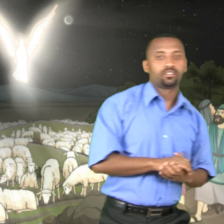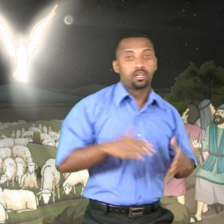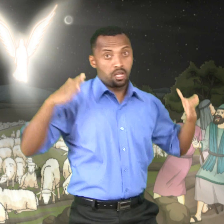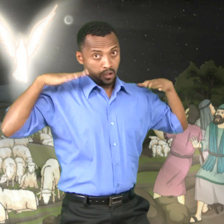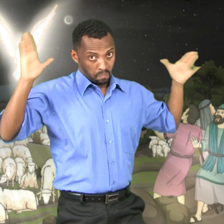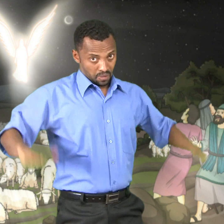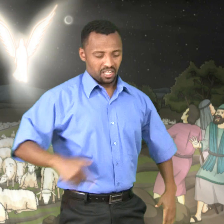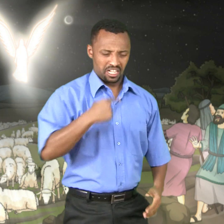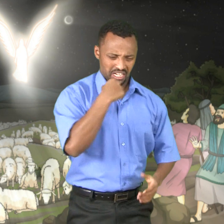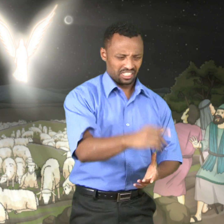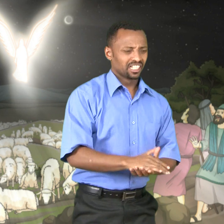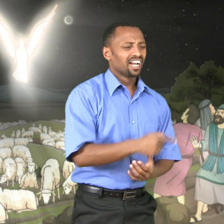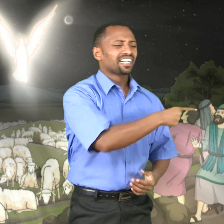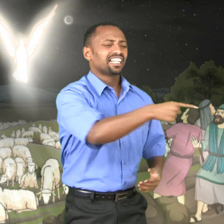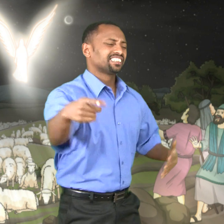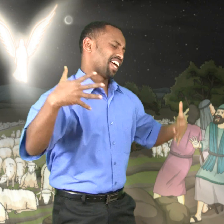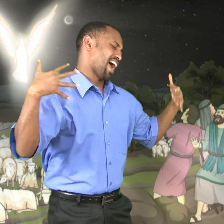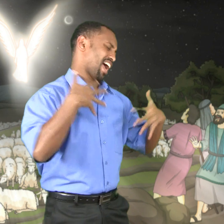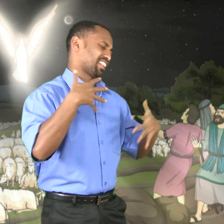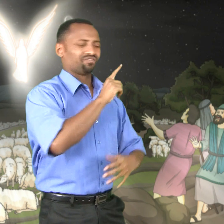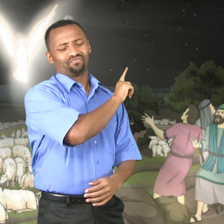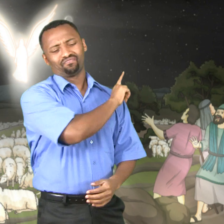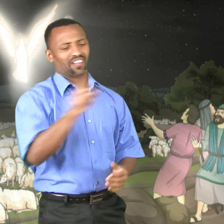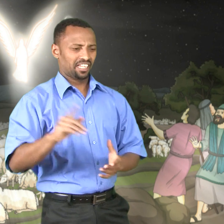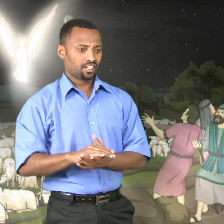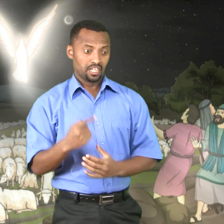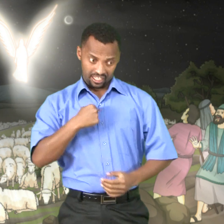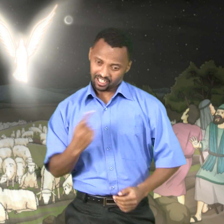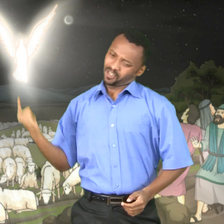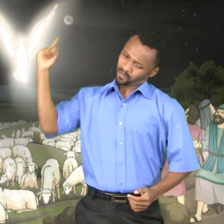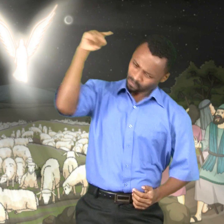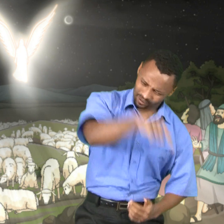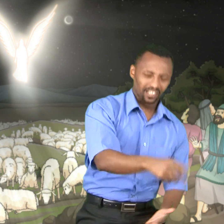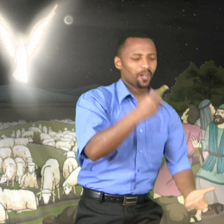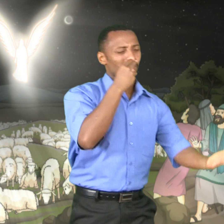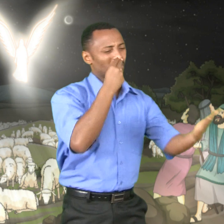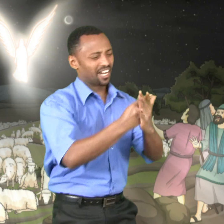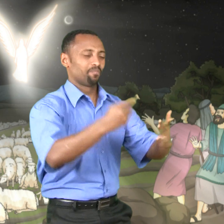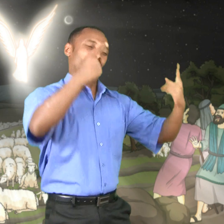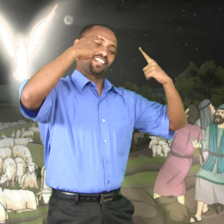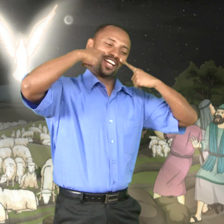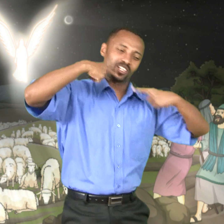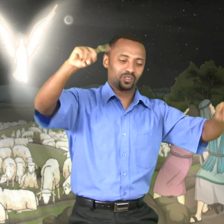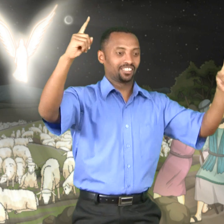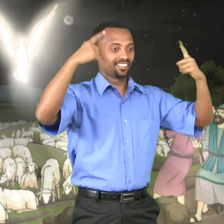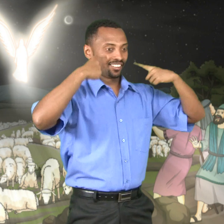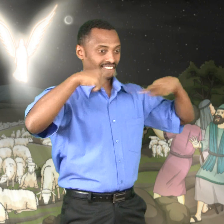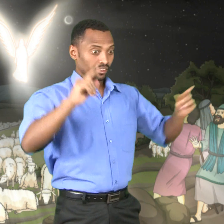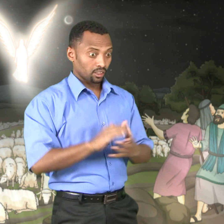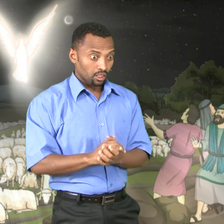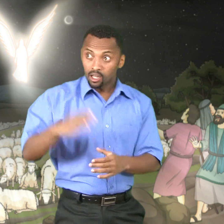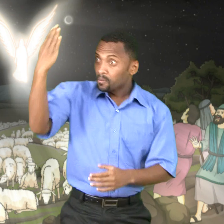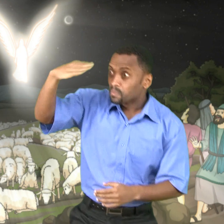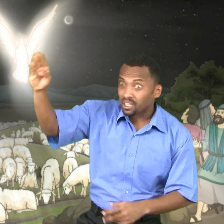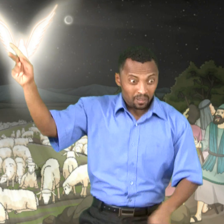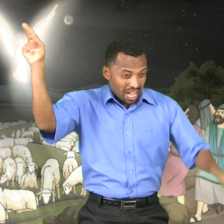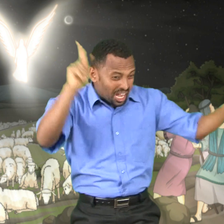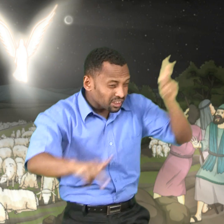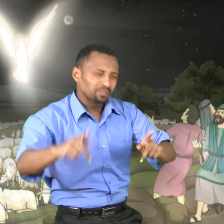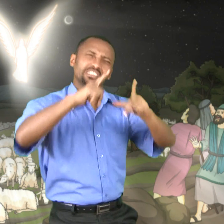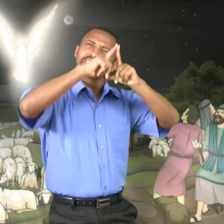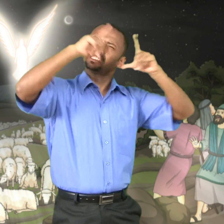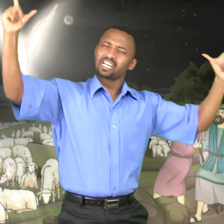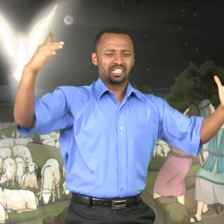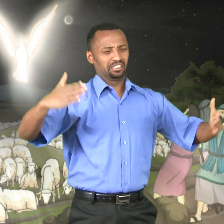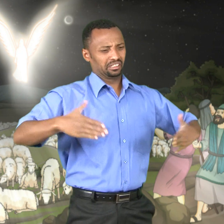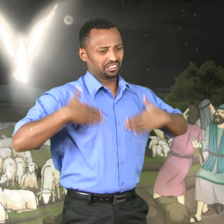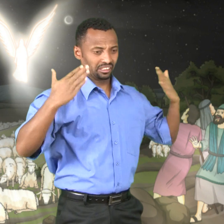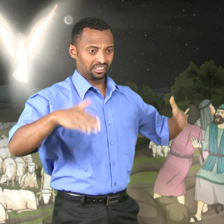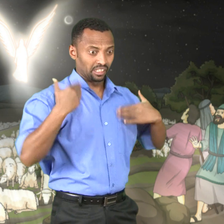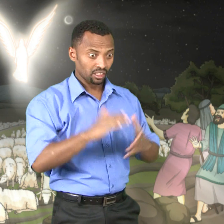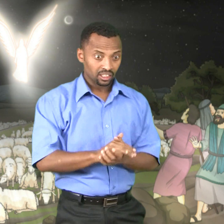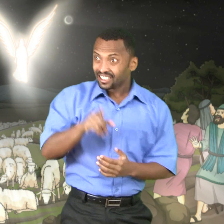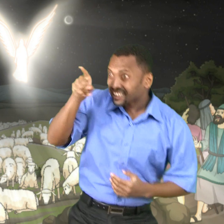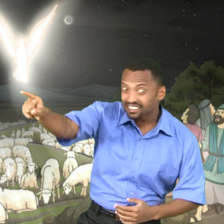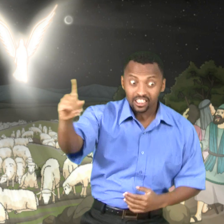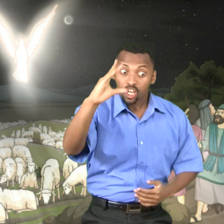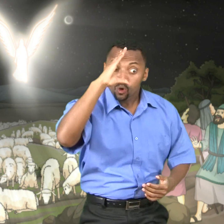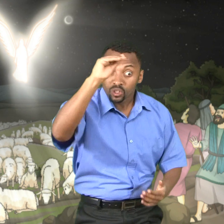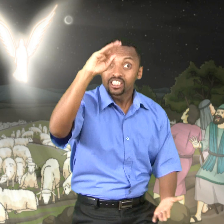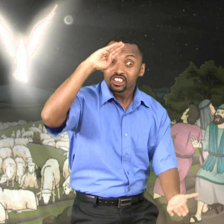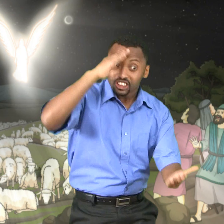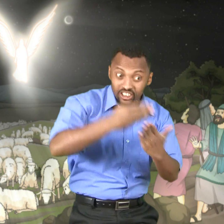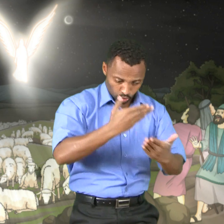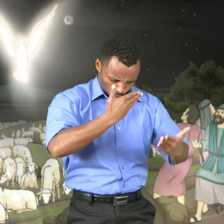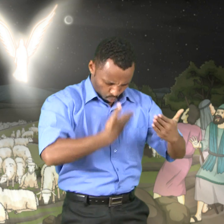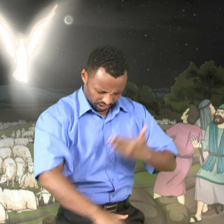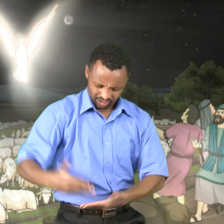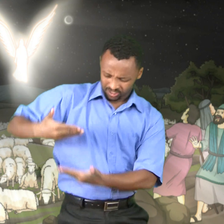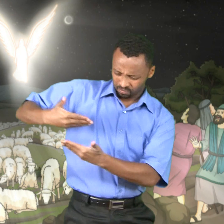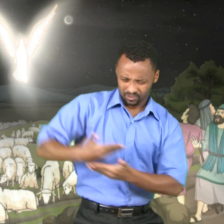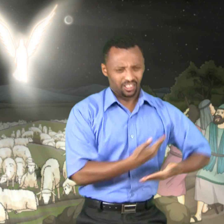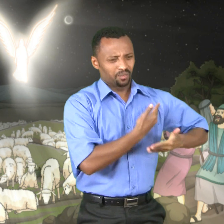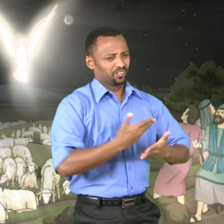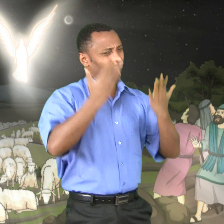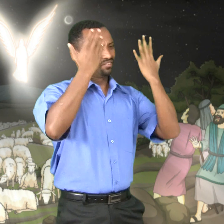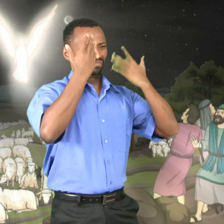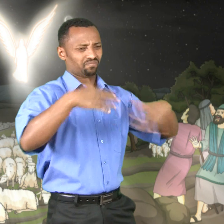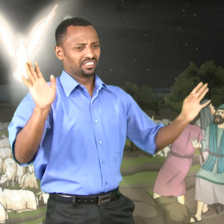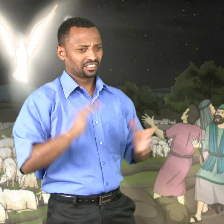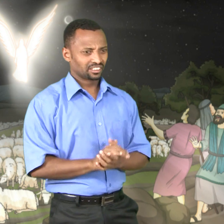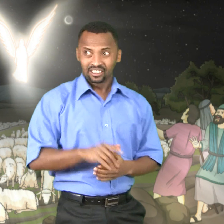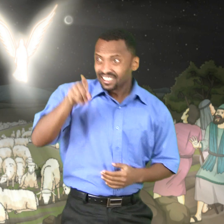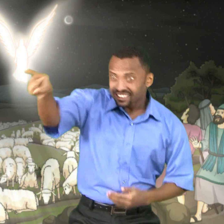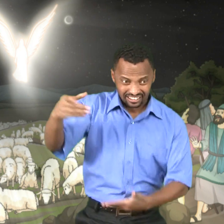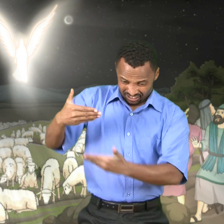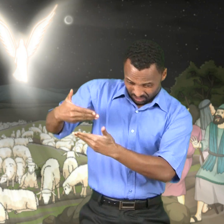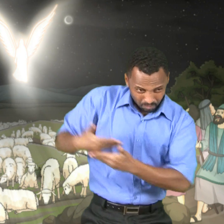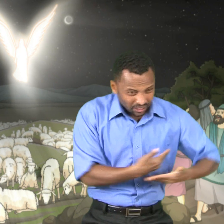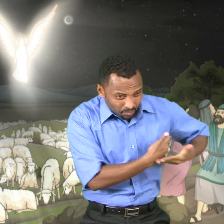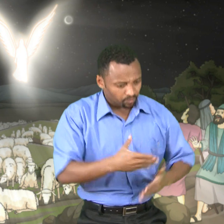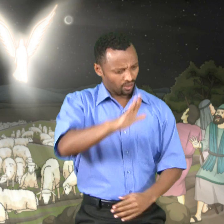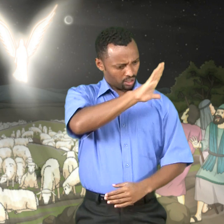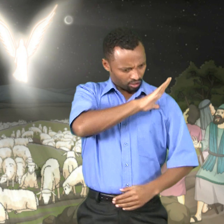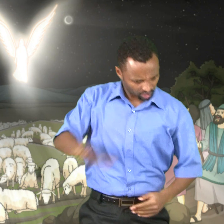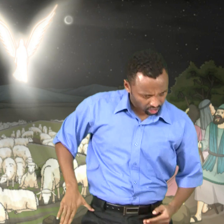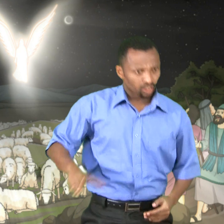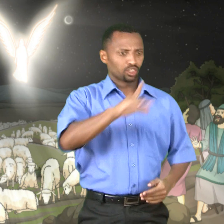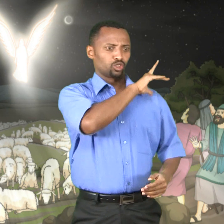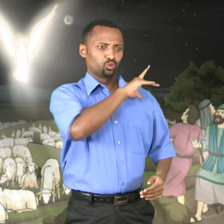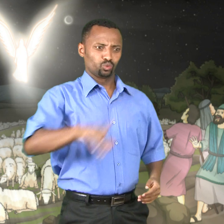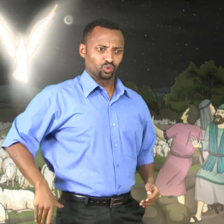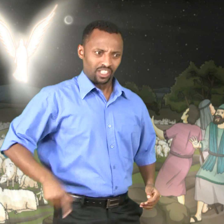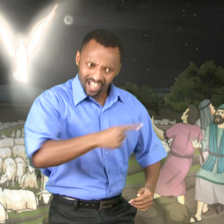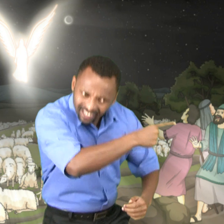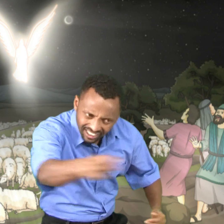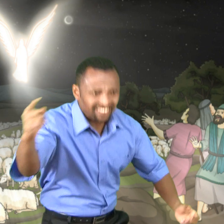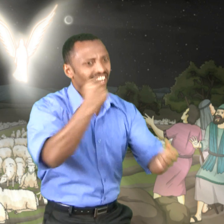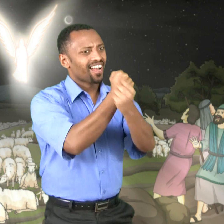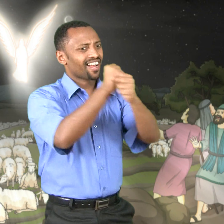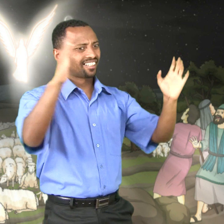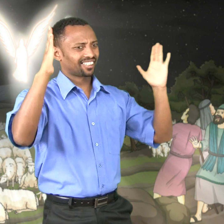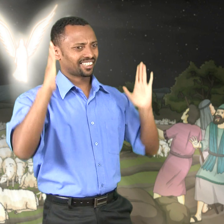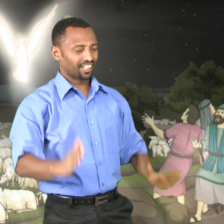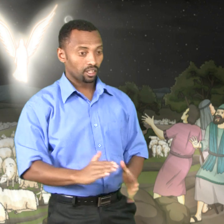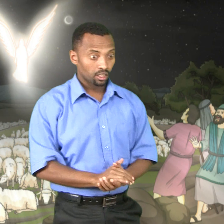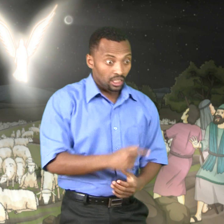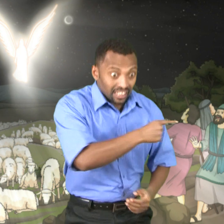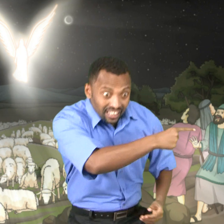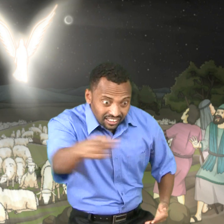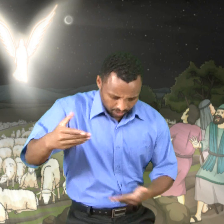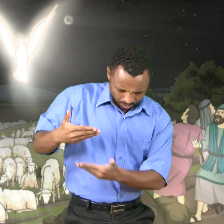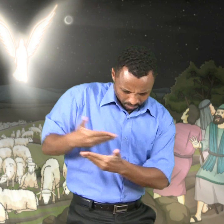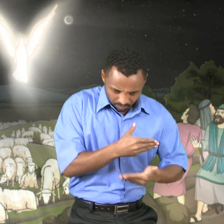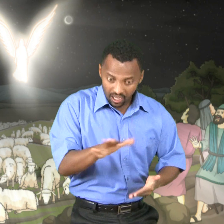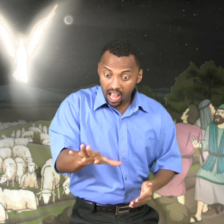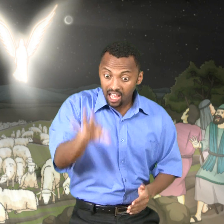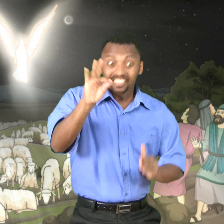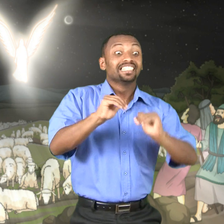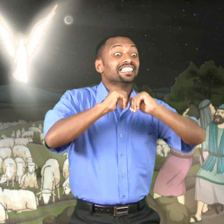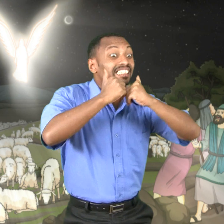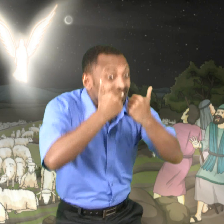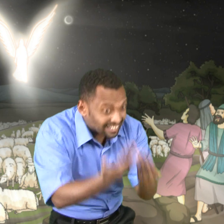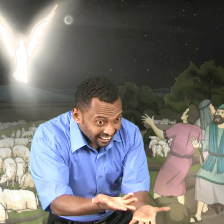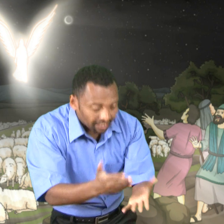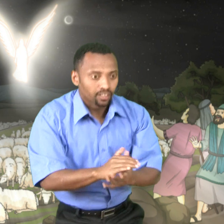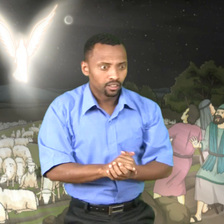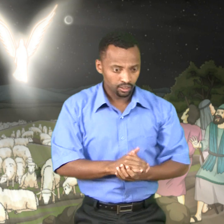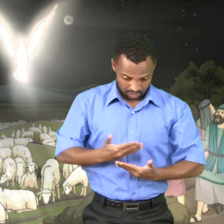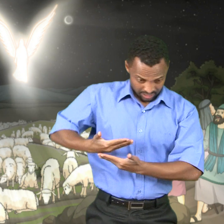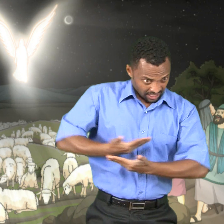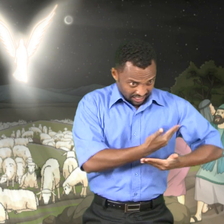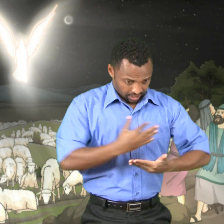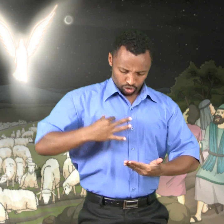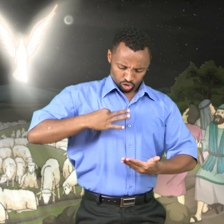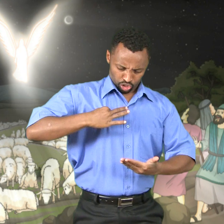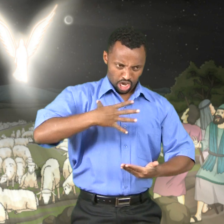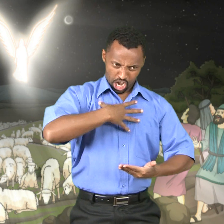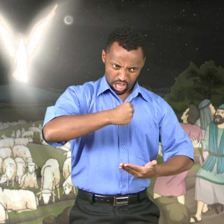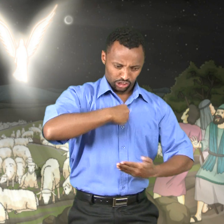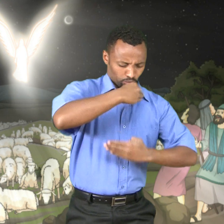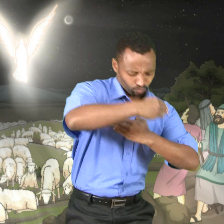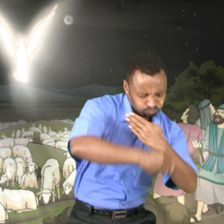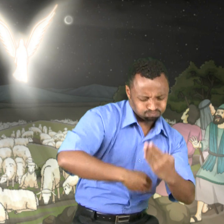For behold, I bring you good news of great joy that will be for all the people: Today in the city of David a Savior has been born to you.